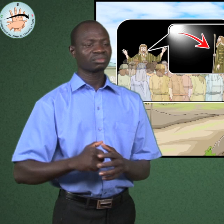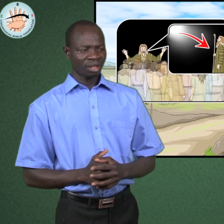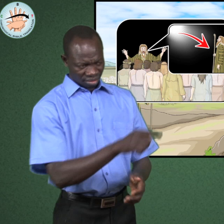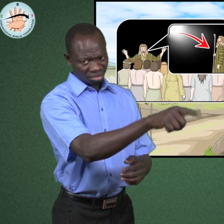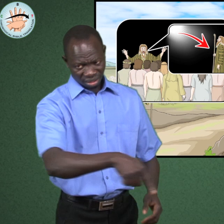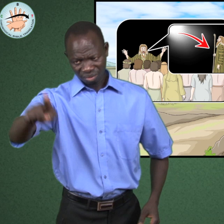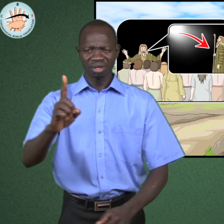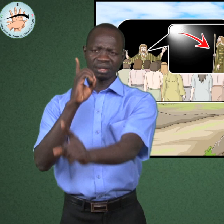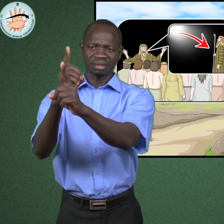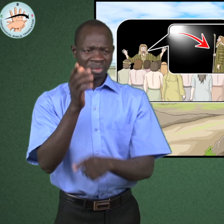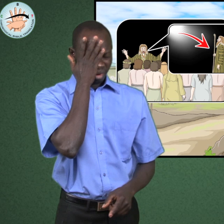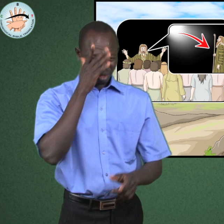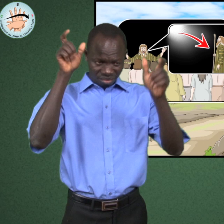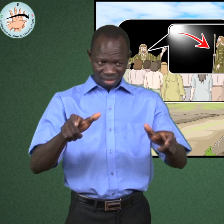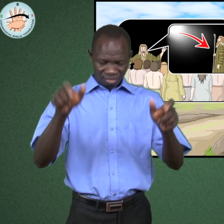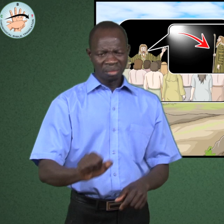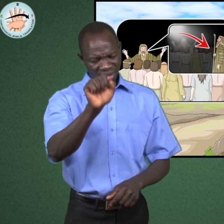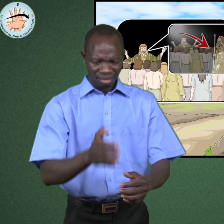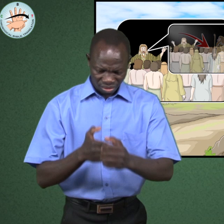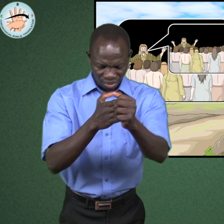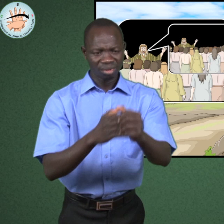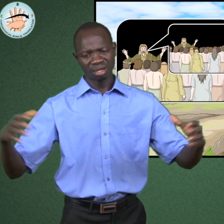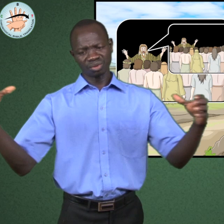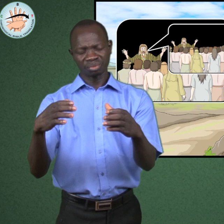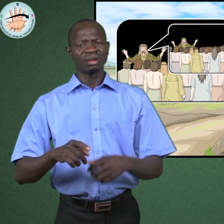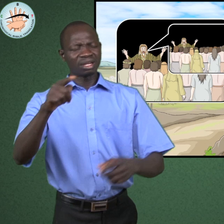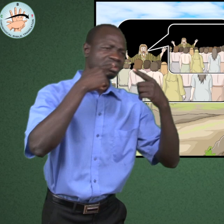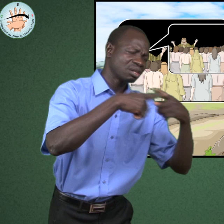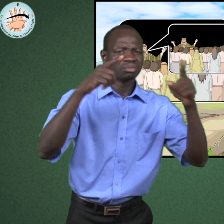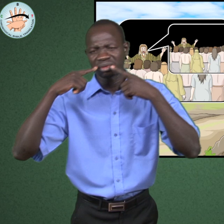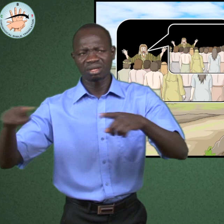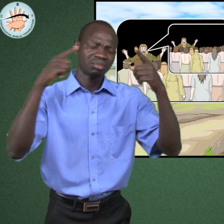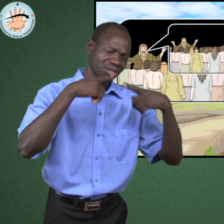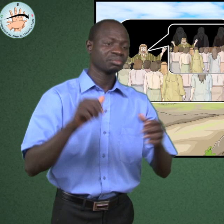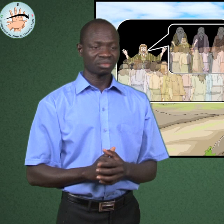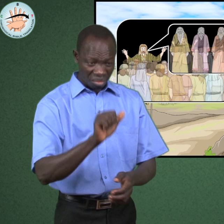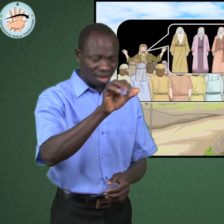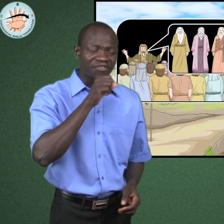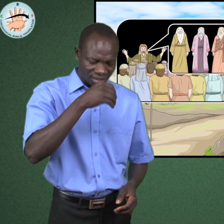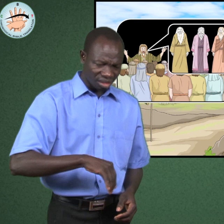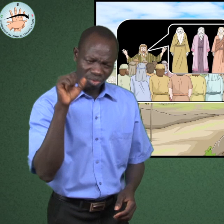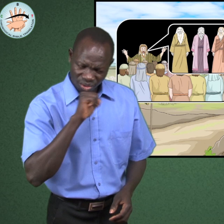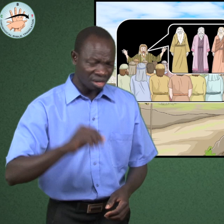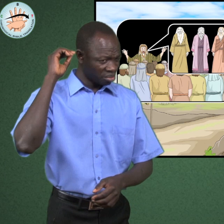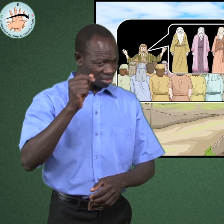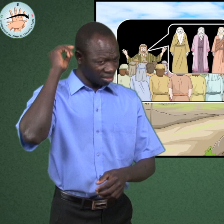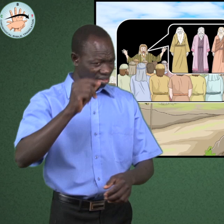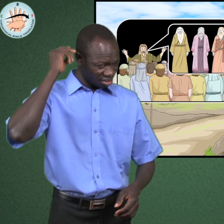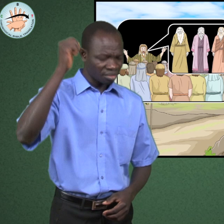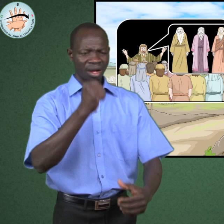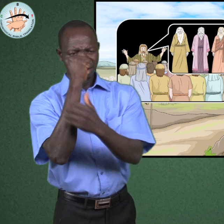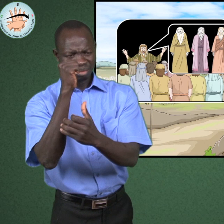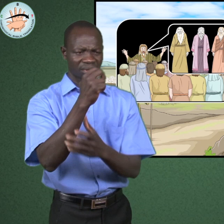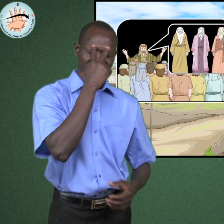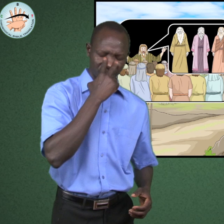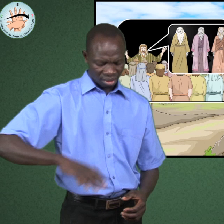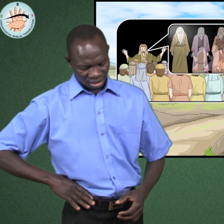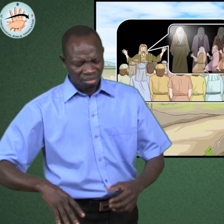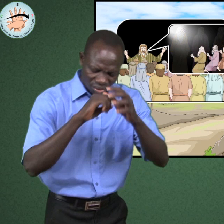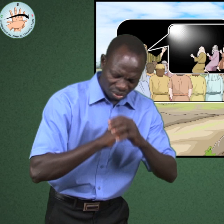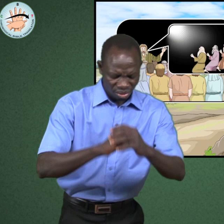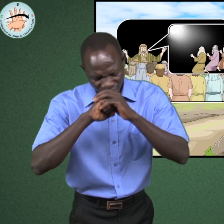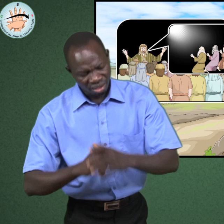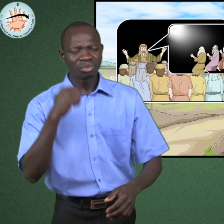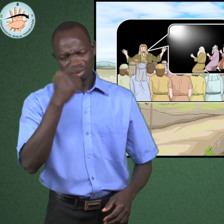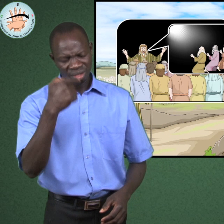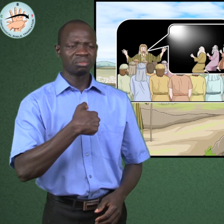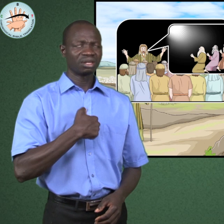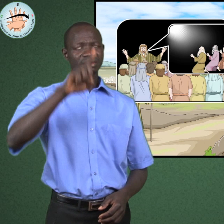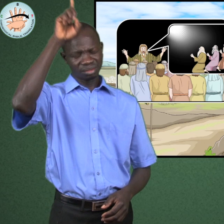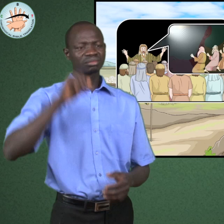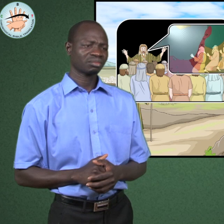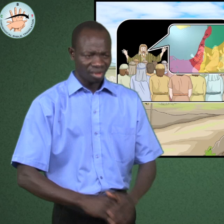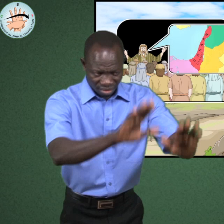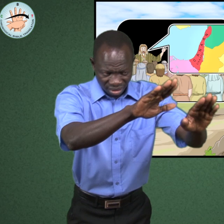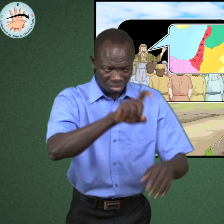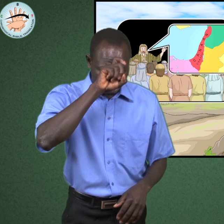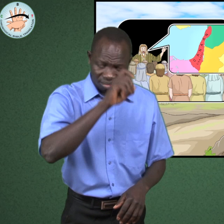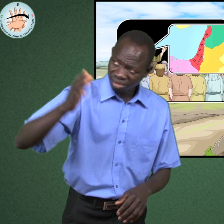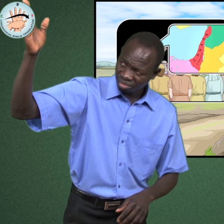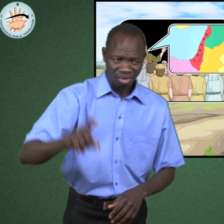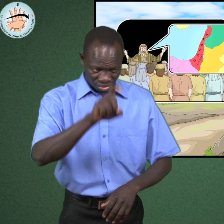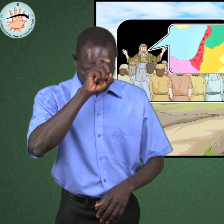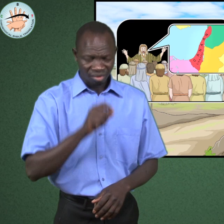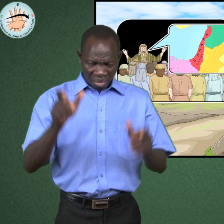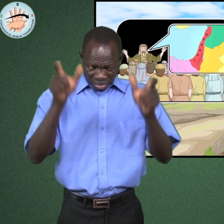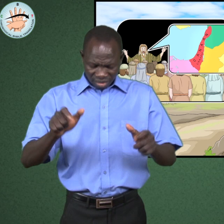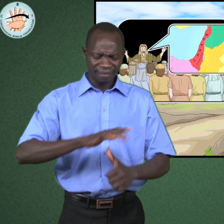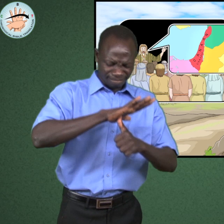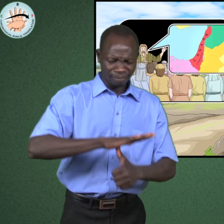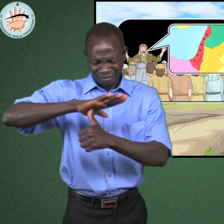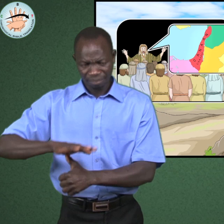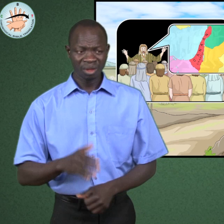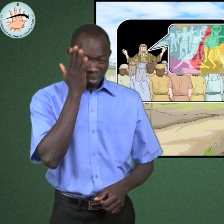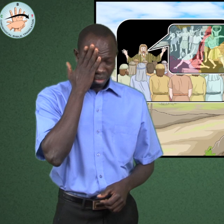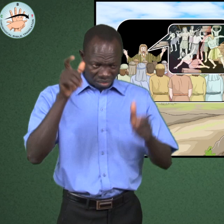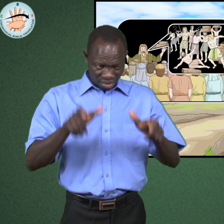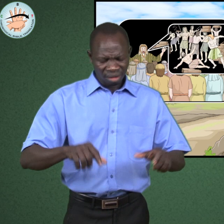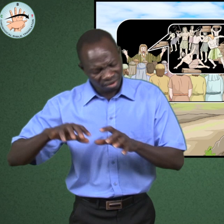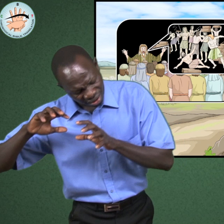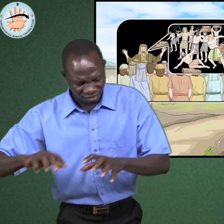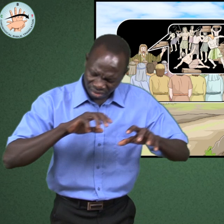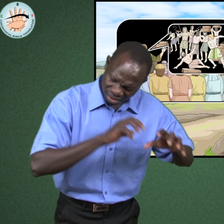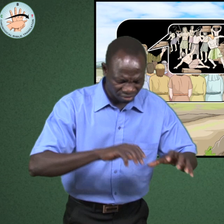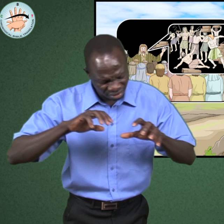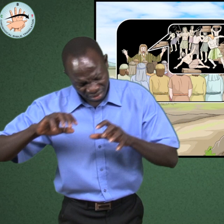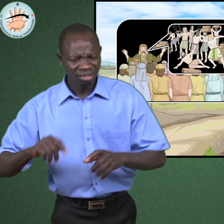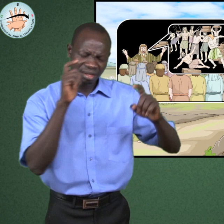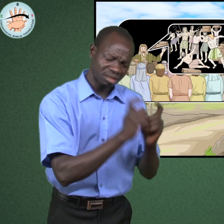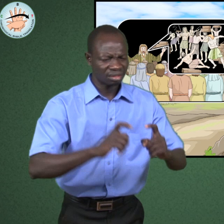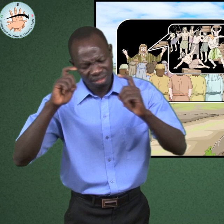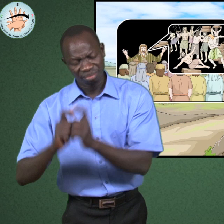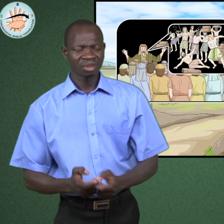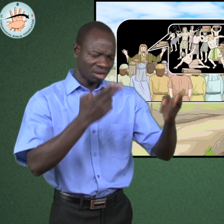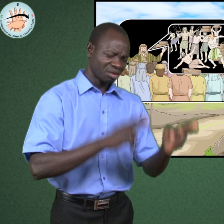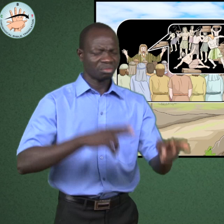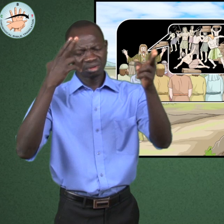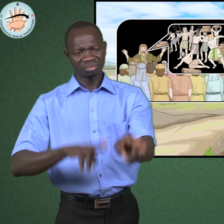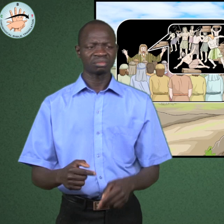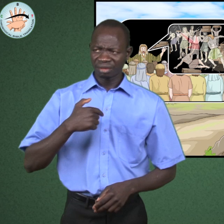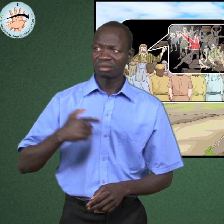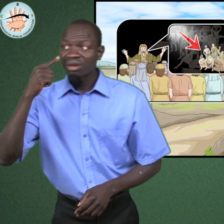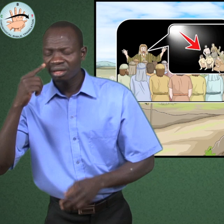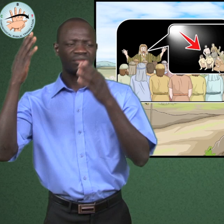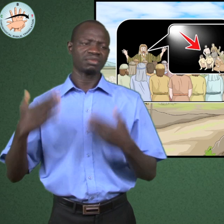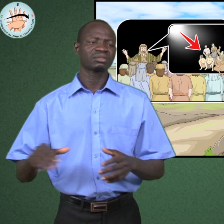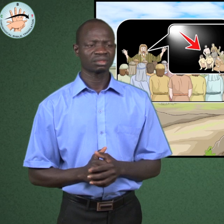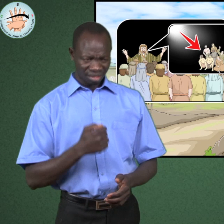Go, assemble the elders of Israel and say to them, ‘The LORD, the God of your fathers—the God of Abraham, Isaac, and Jacob—has appeared to me and said: I have surely attended to you and have seen what has been done to you in Egypt.